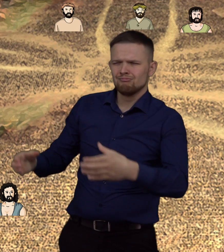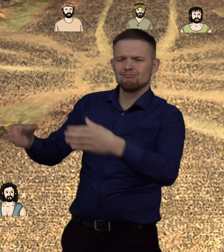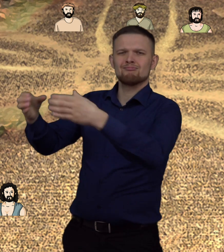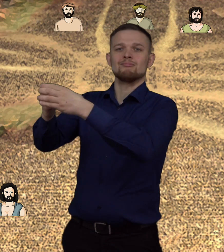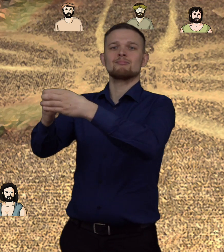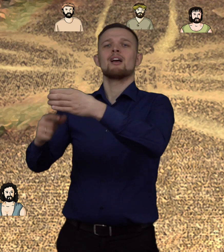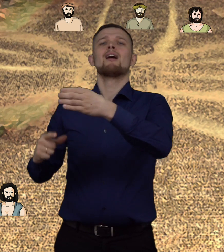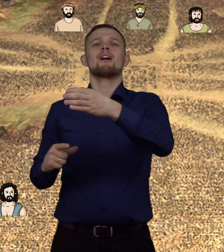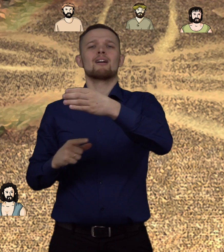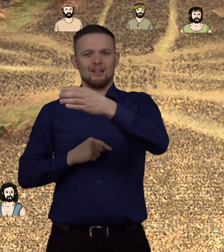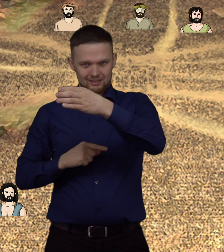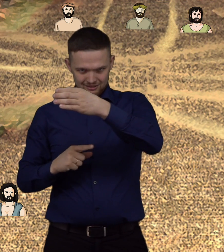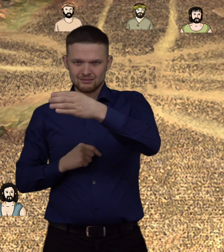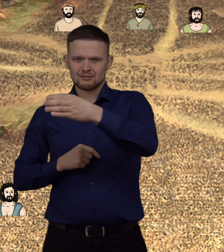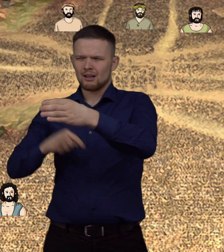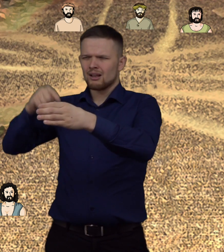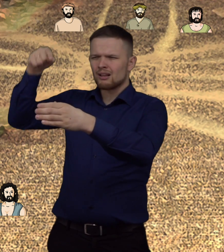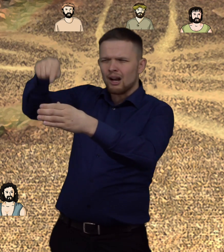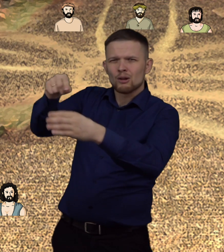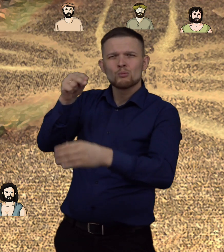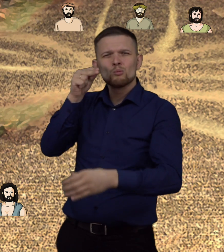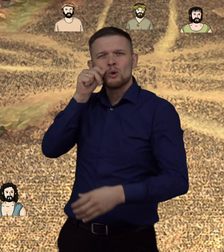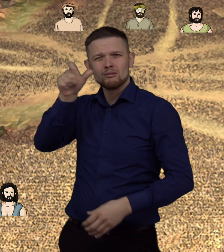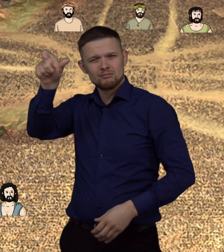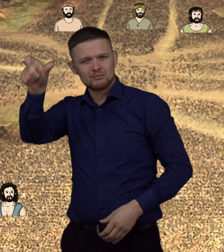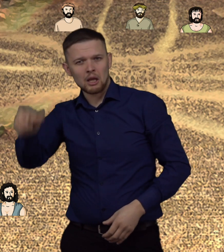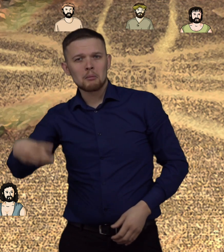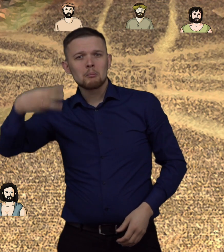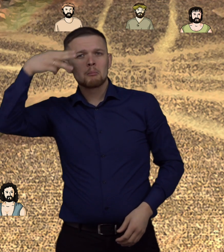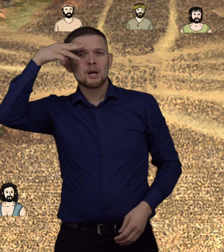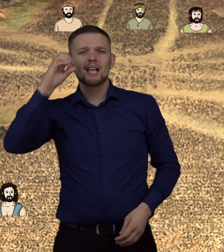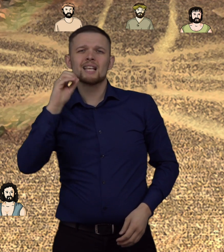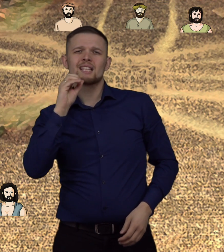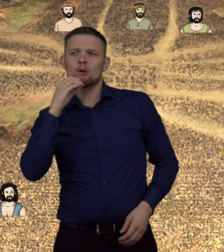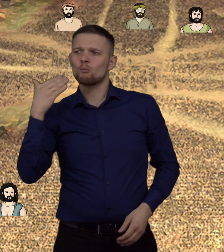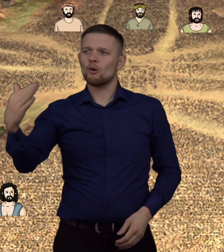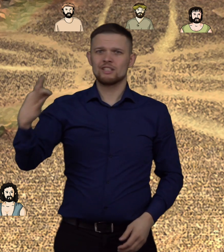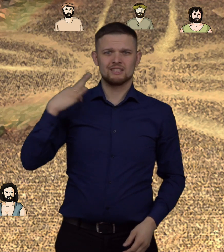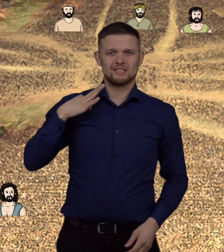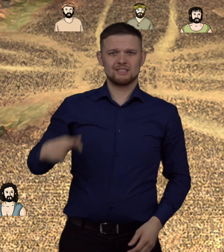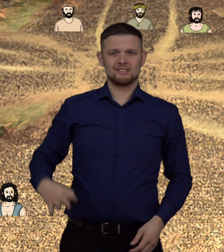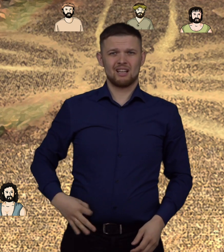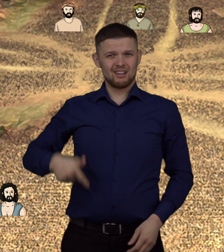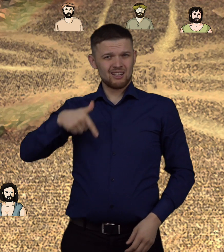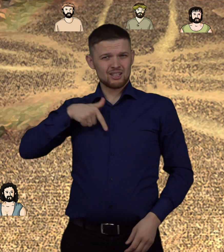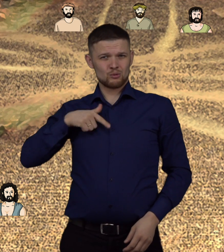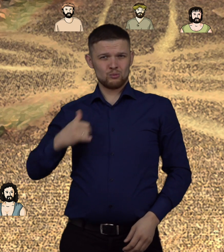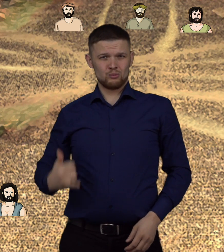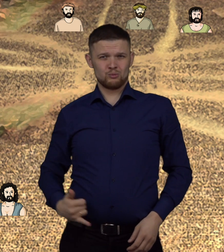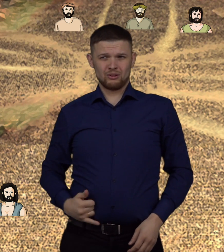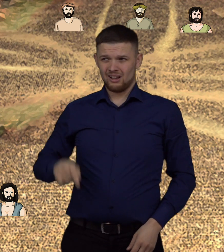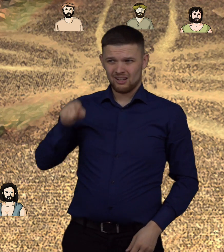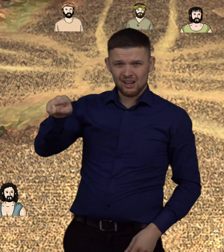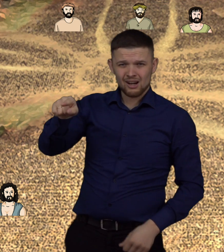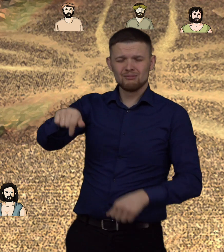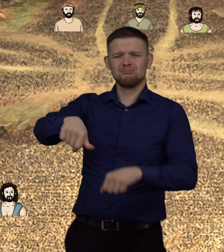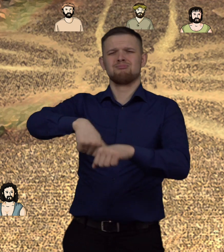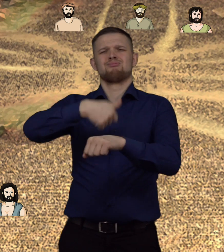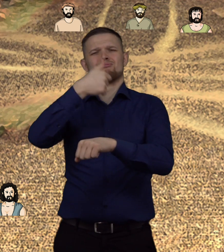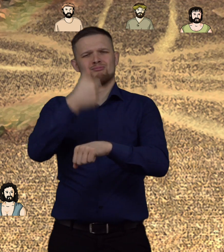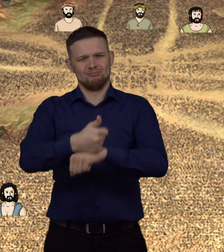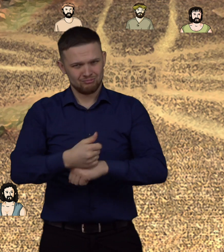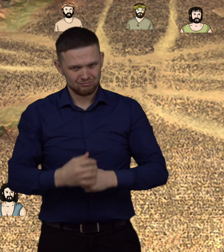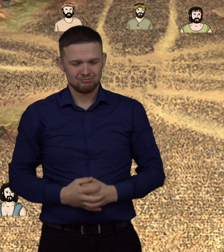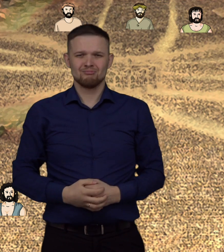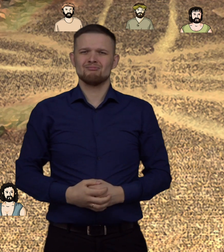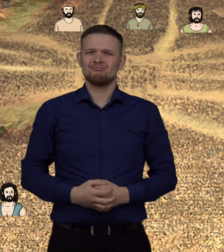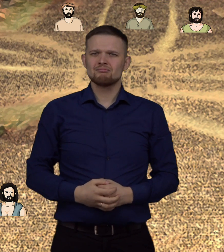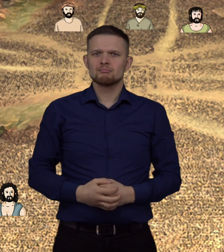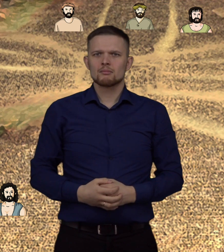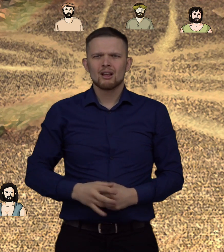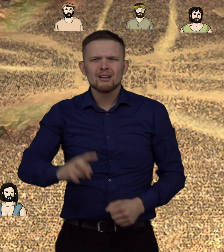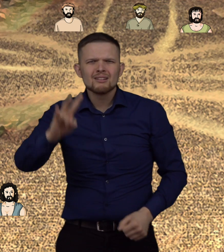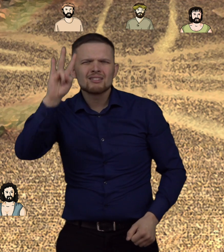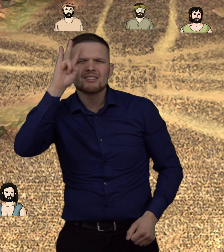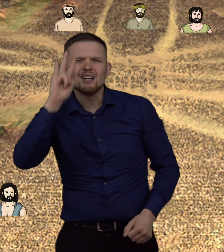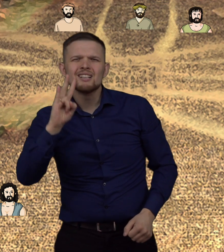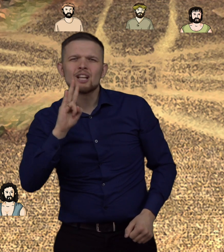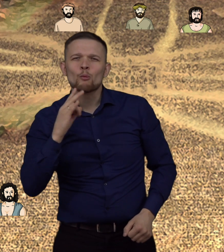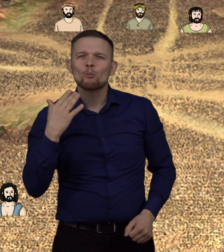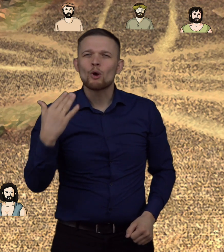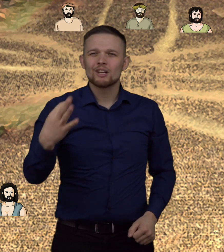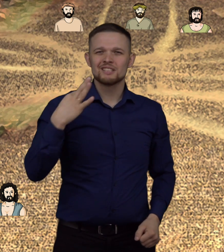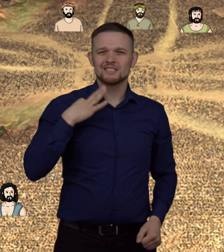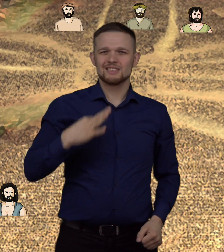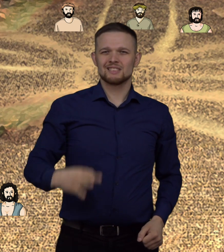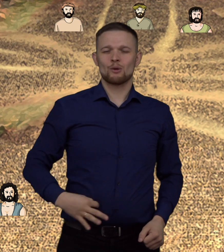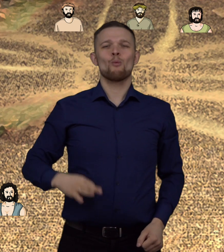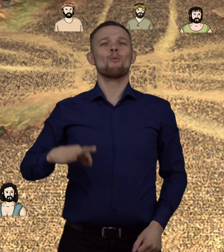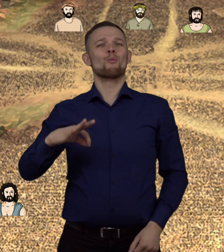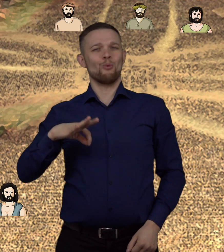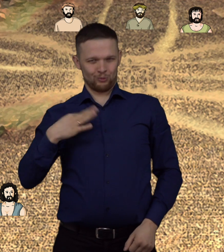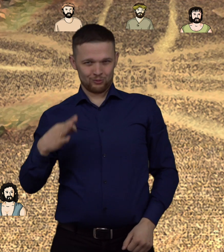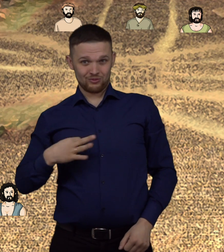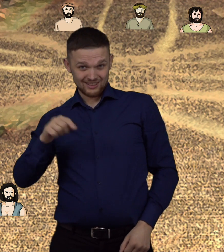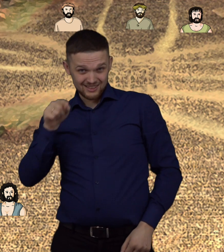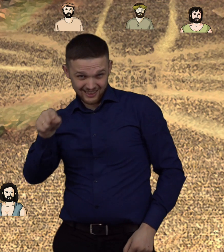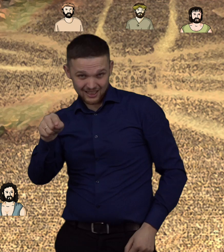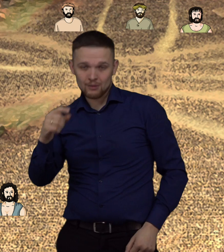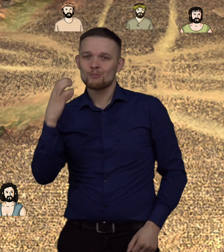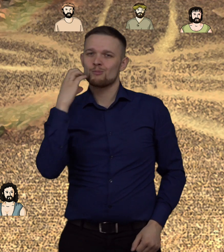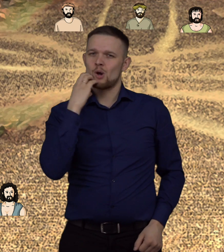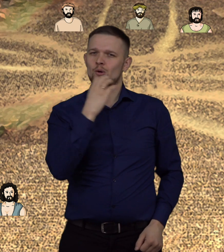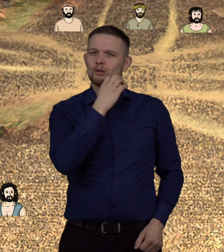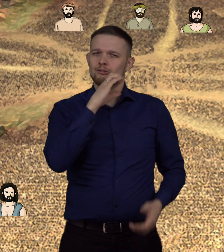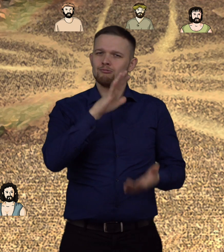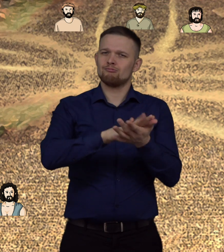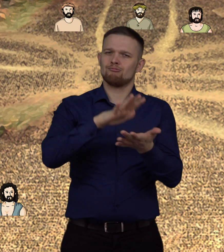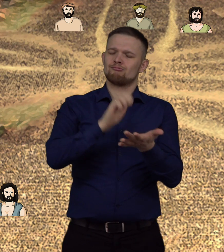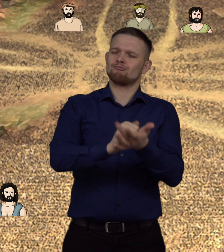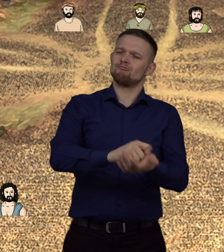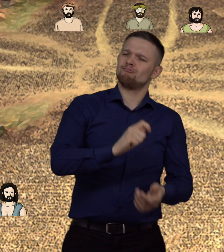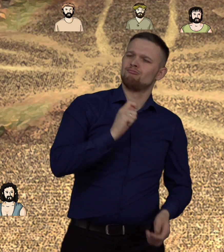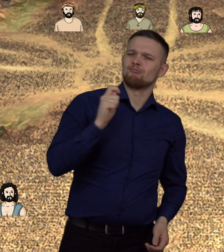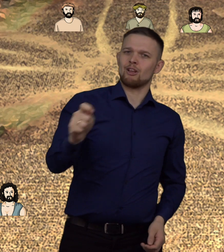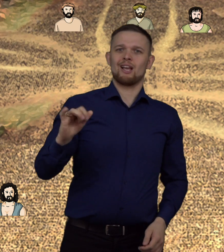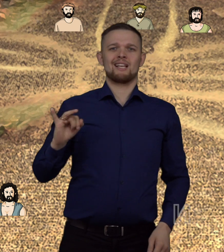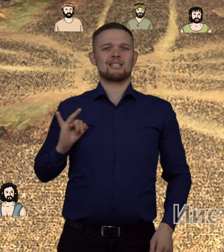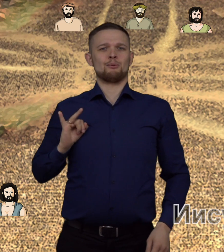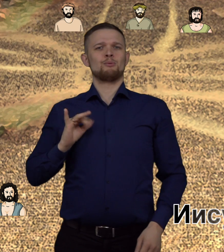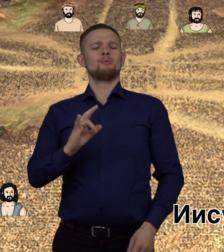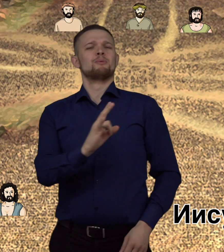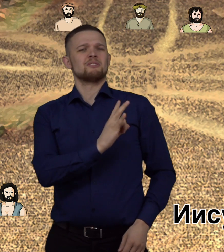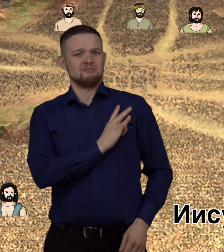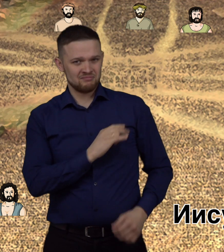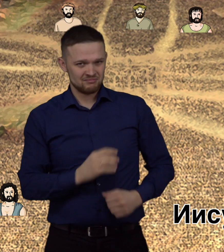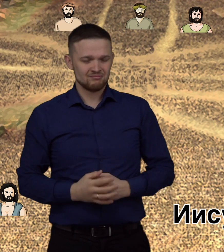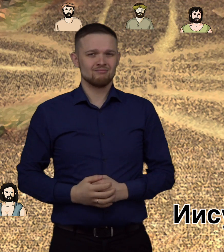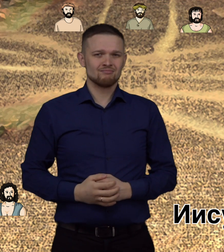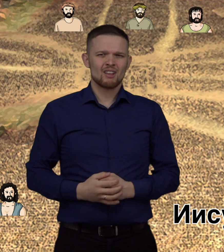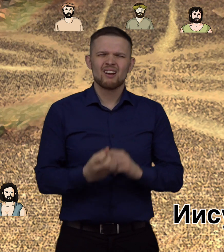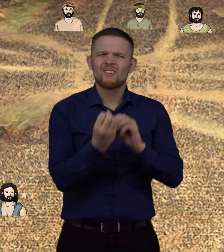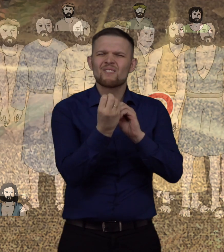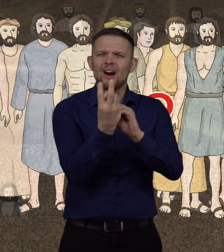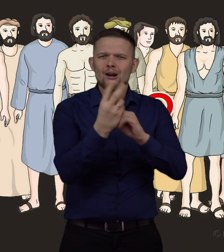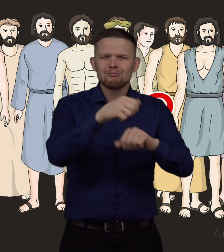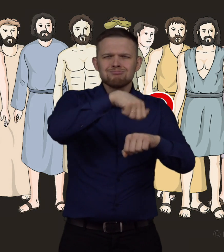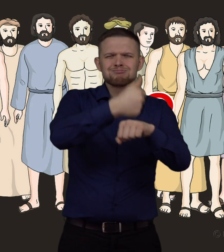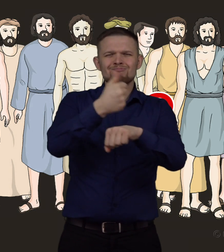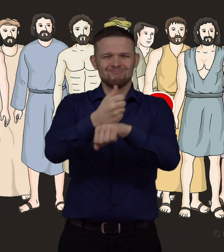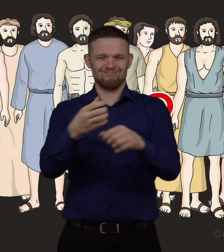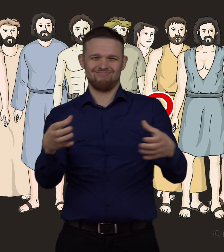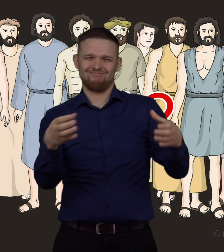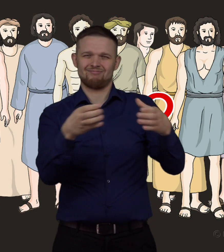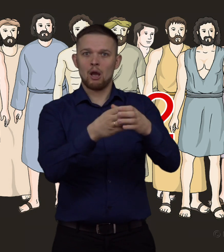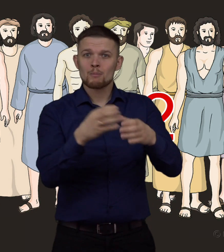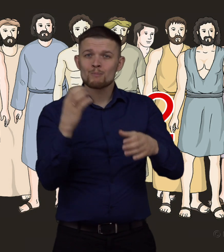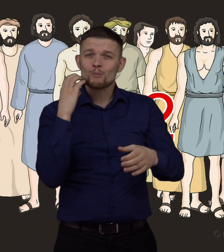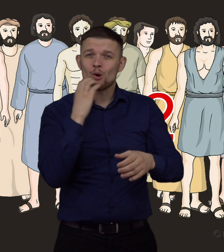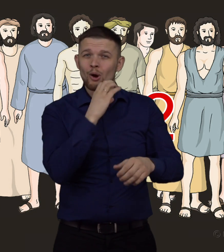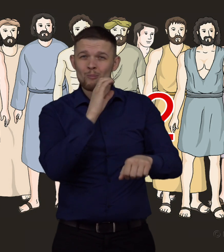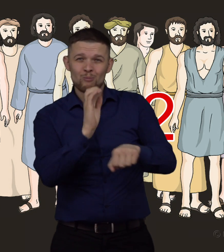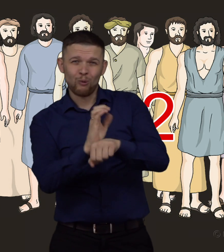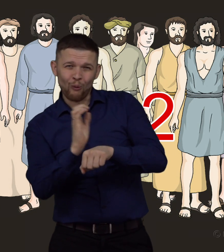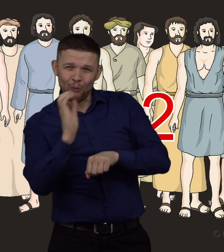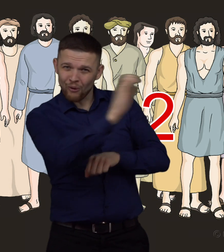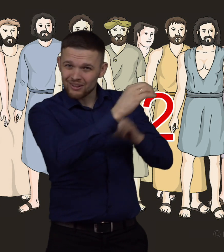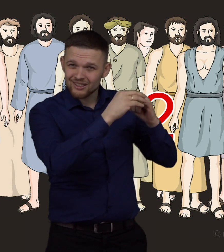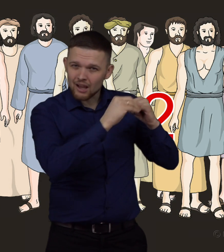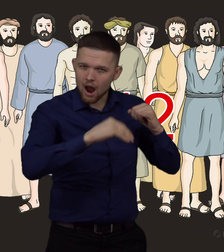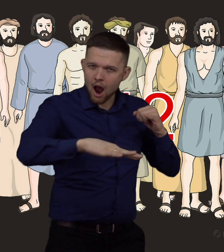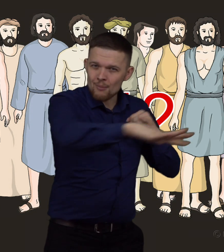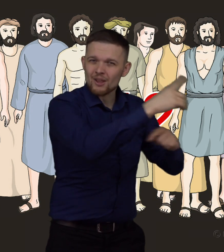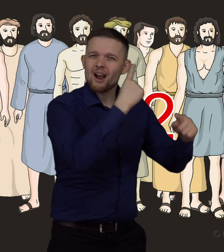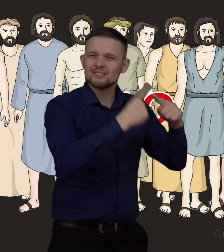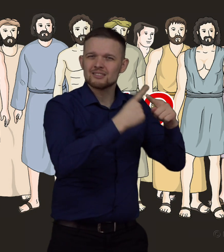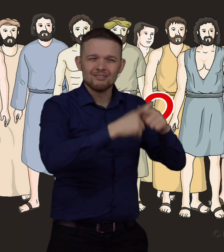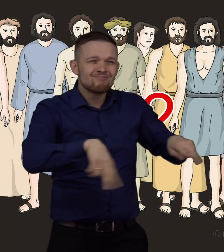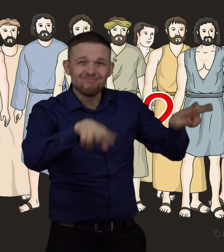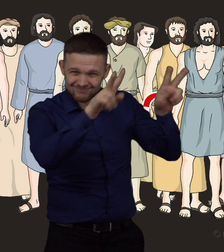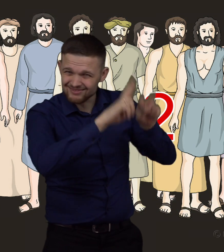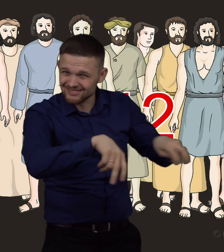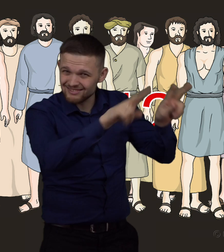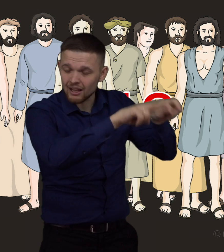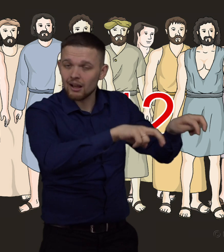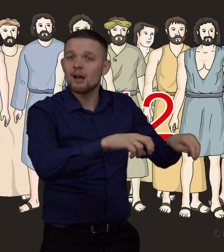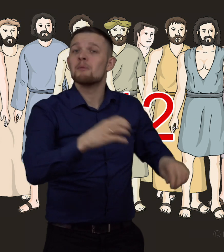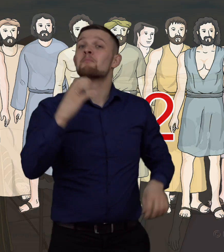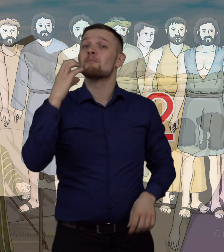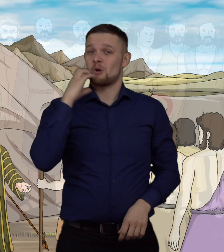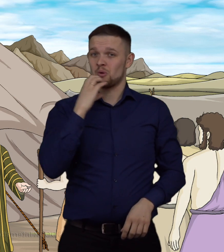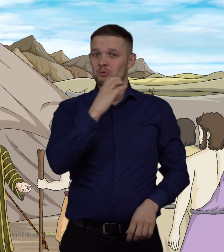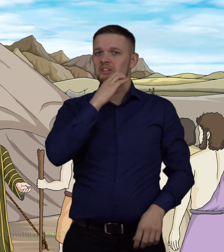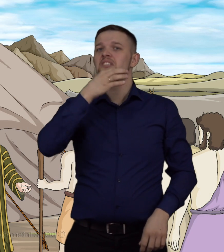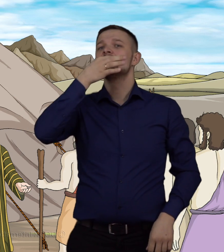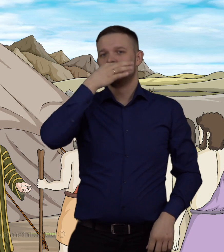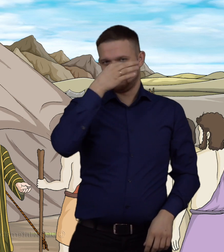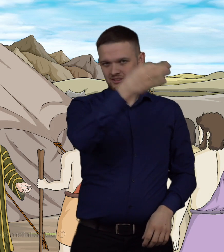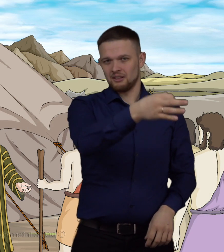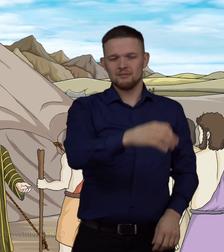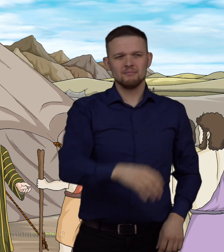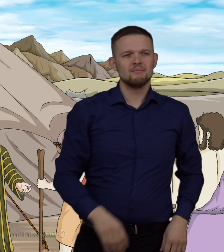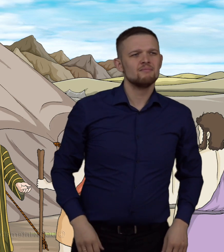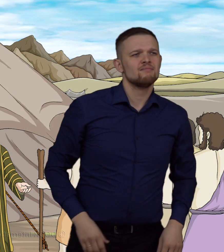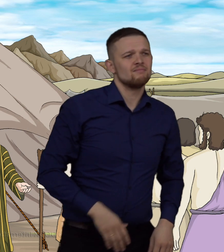and from the tribe of Gad, Geuel son of Machi. These were the names of the men Moses sent to spy out the land; and Moses gave to Hoshea son of Nun the name Joshua.